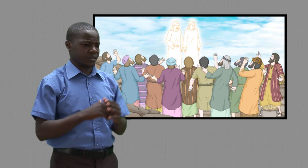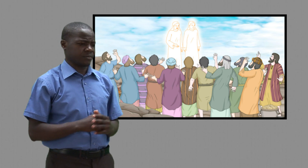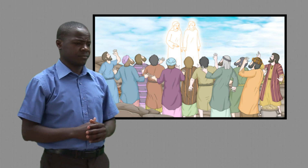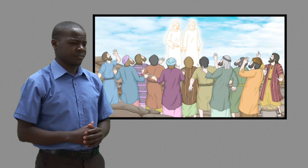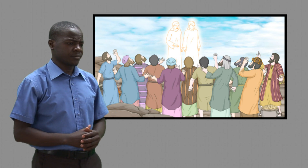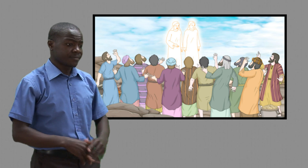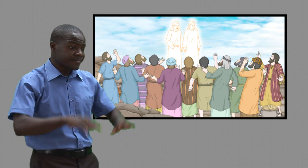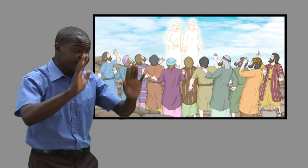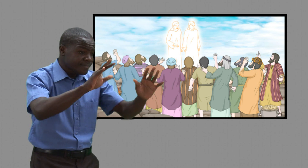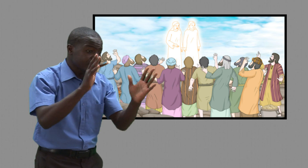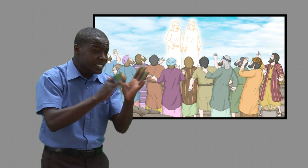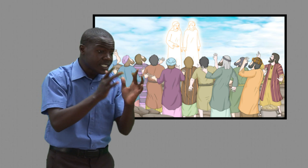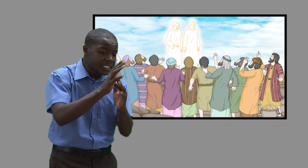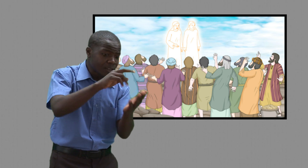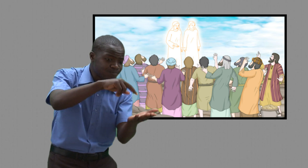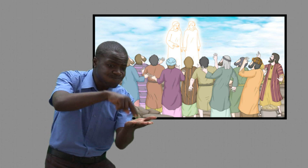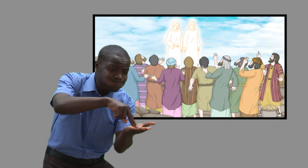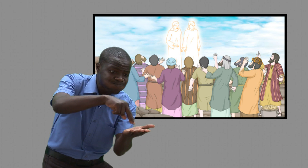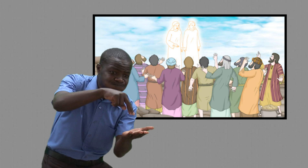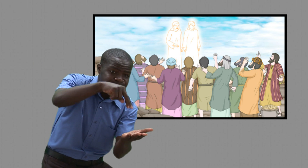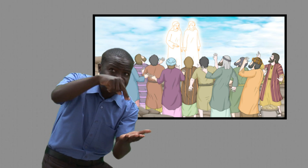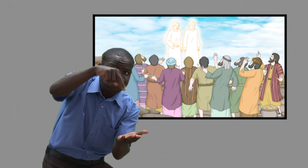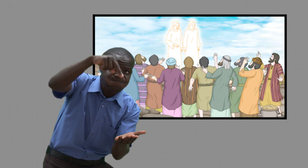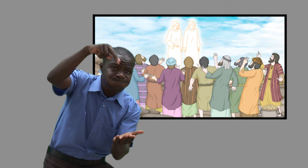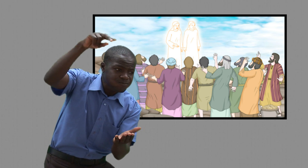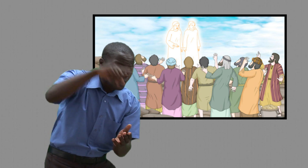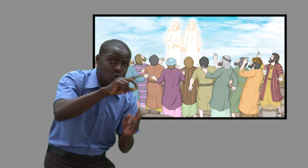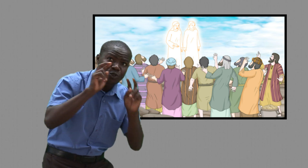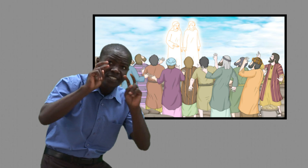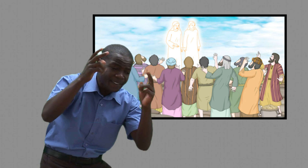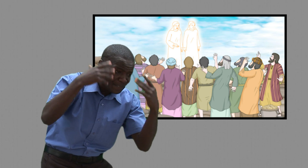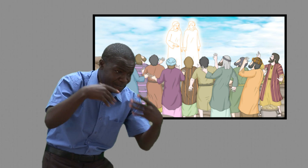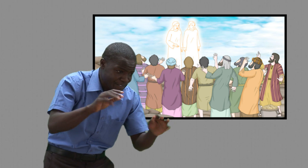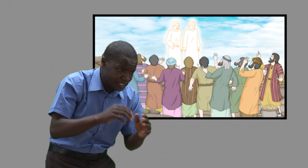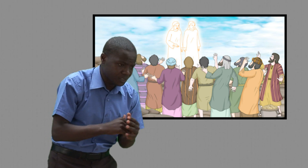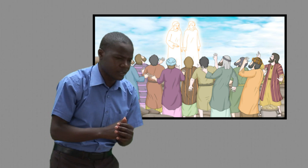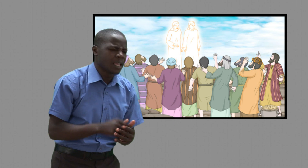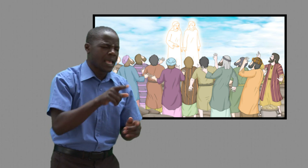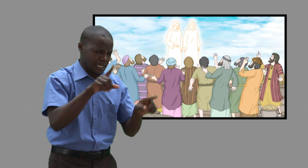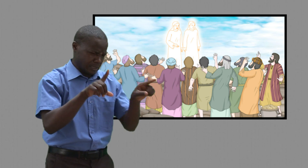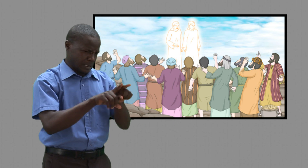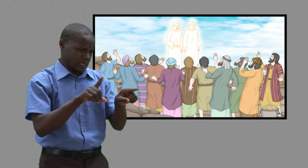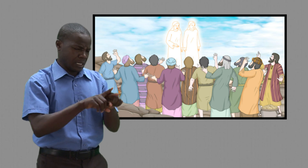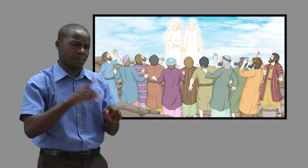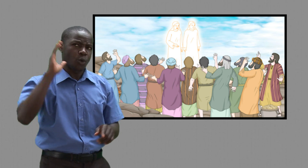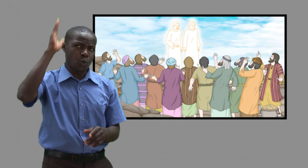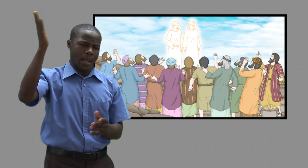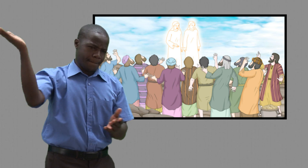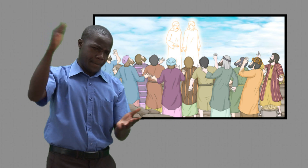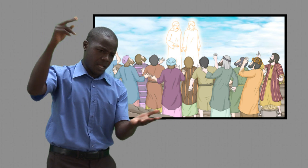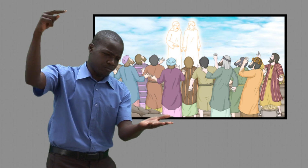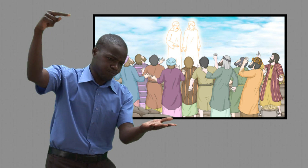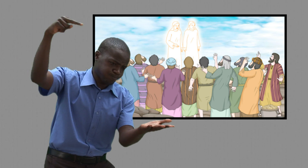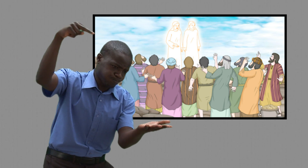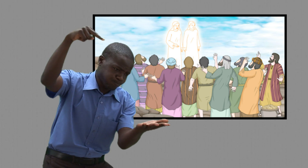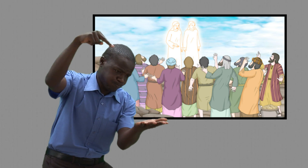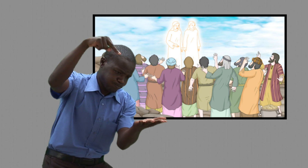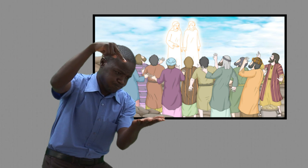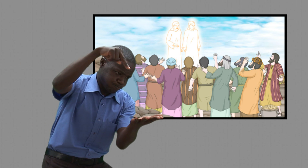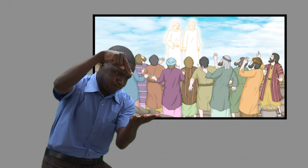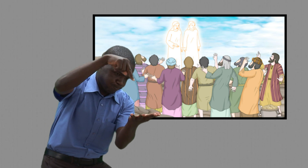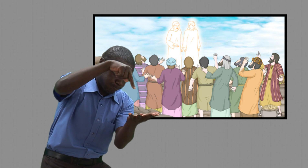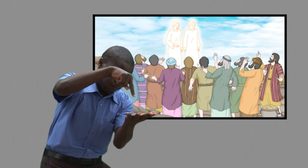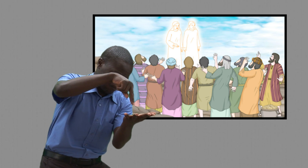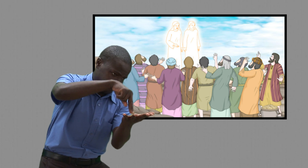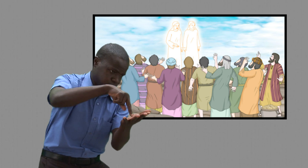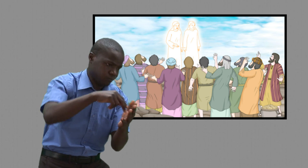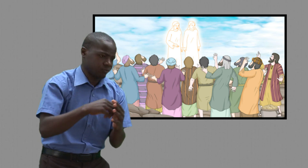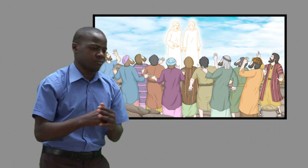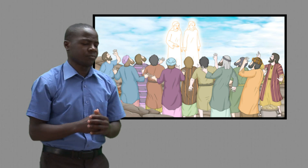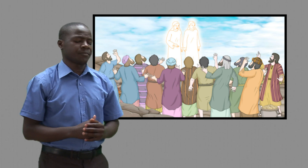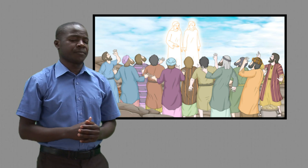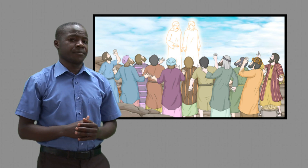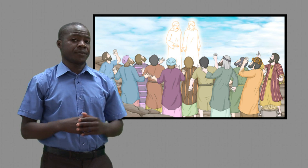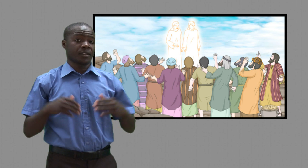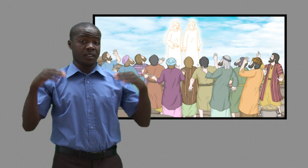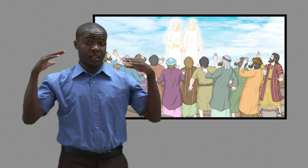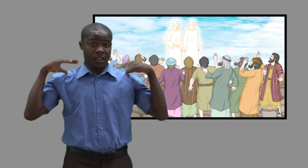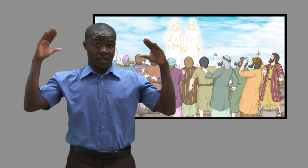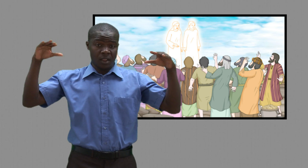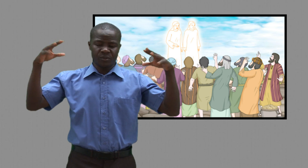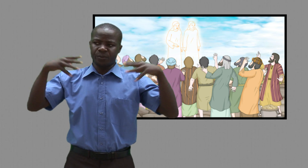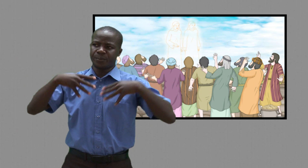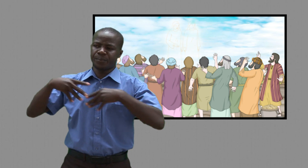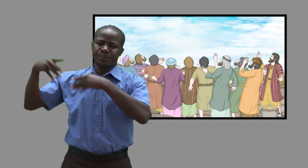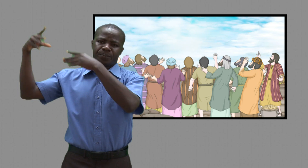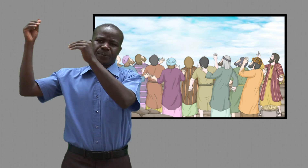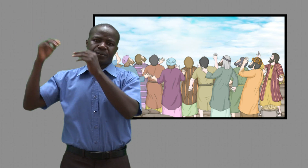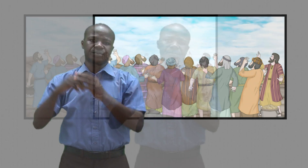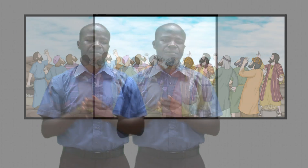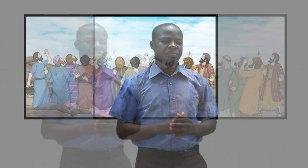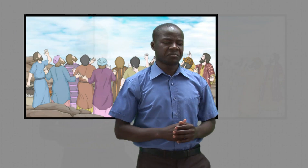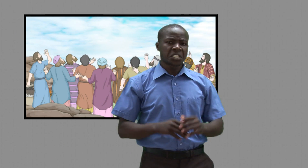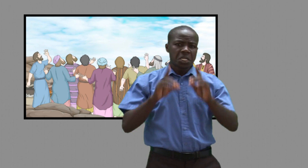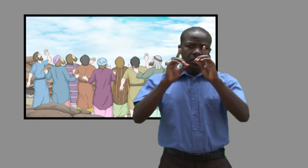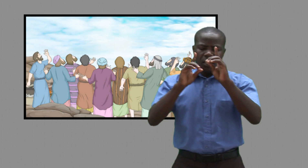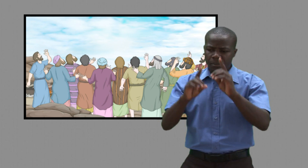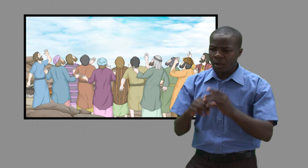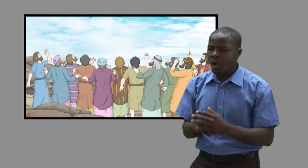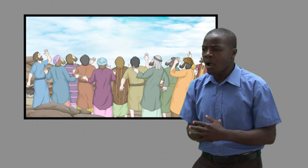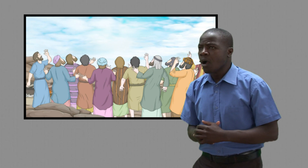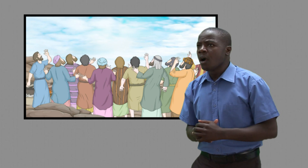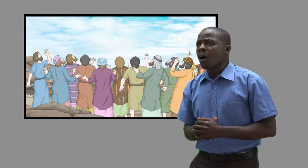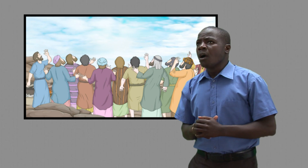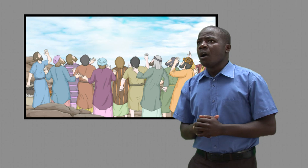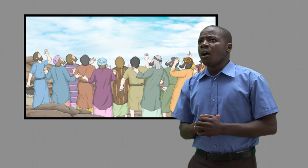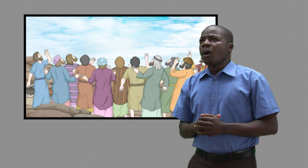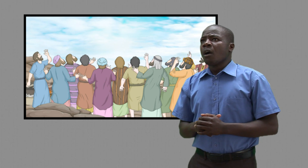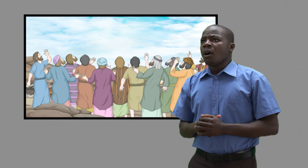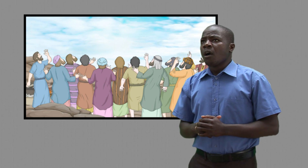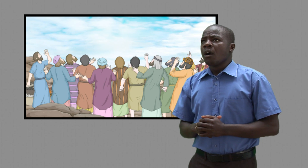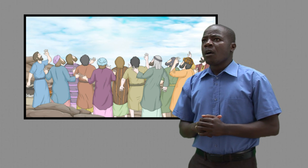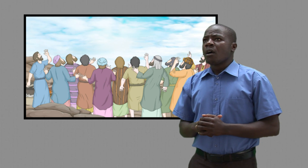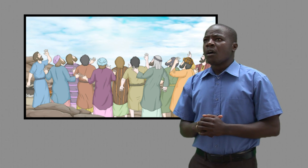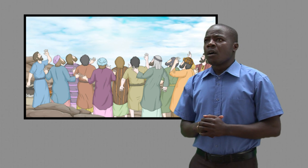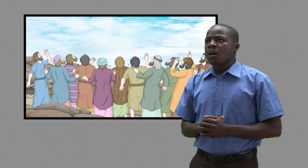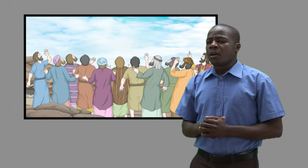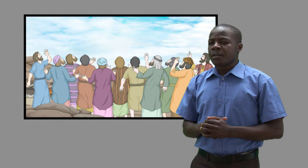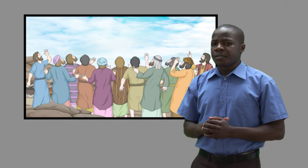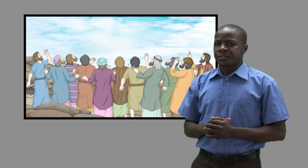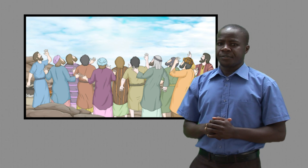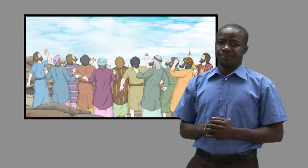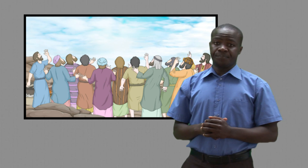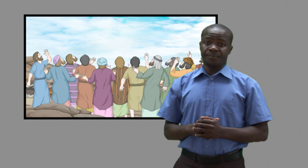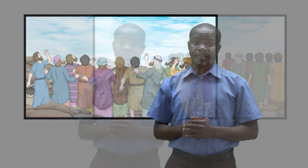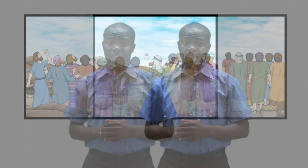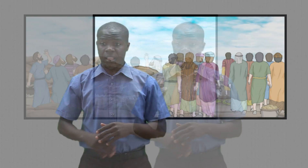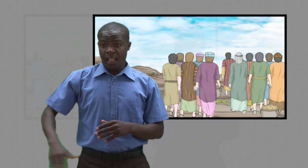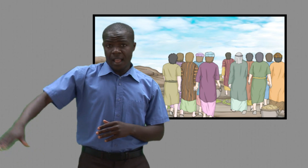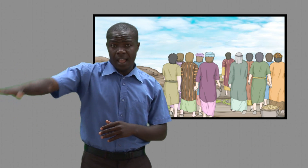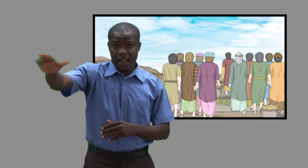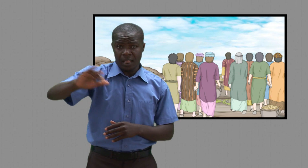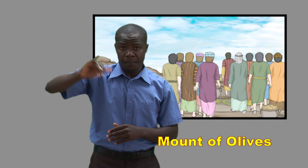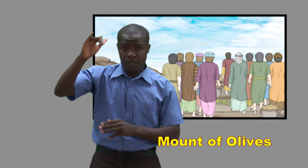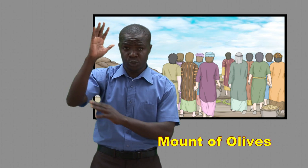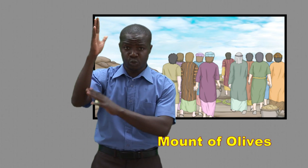This same Jesus, who has been taken from you into heaven, will come back in the same way you have seen Him go into heaven.”